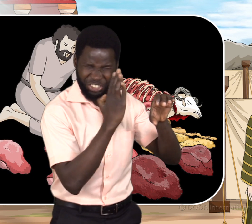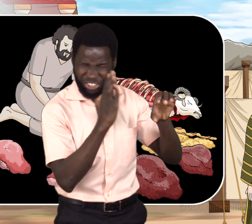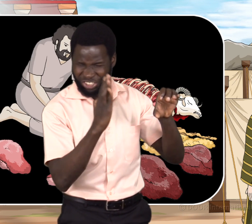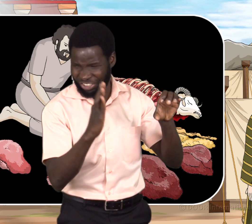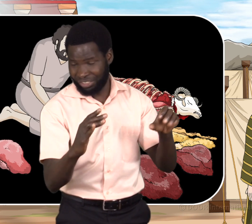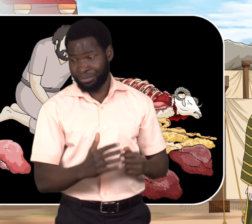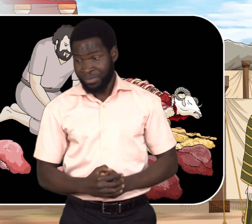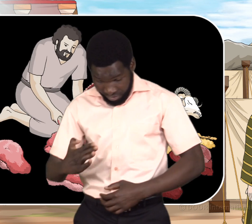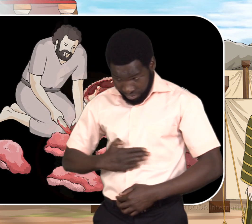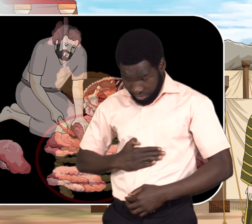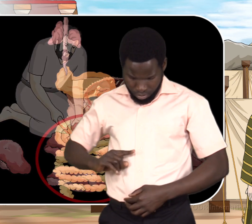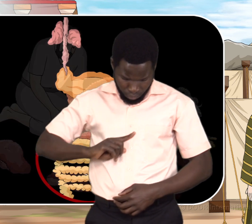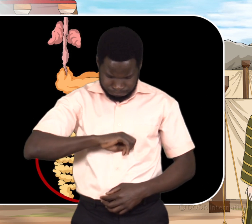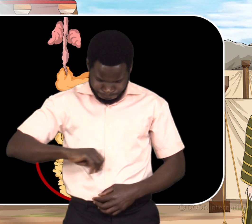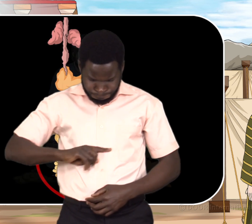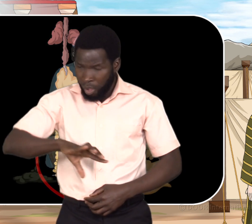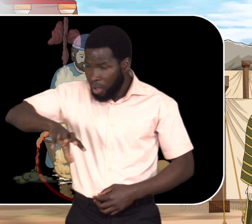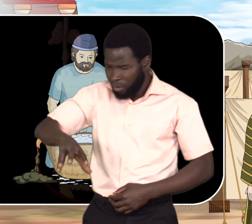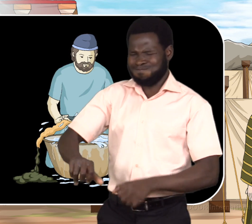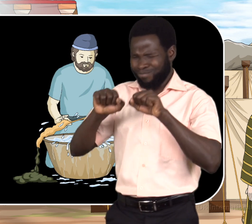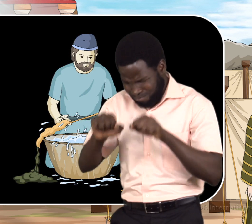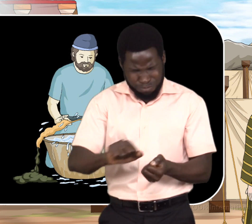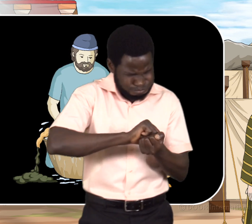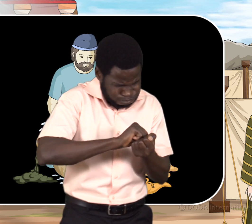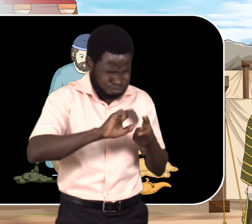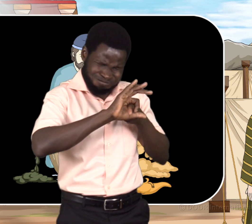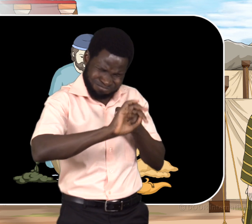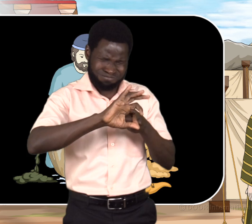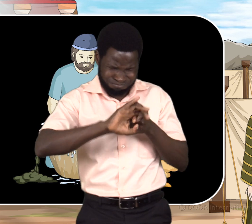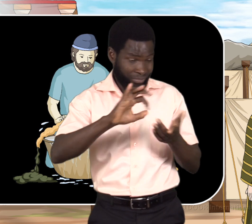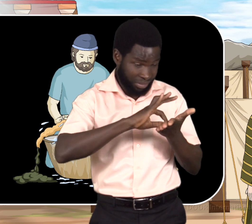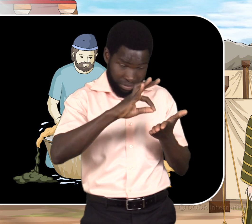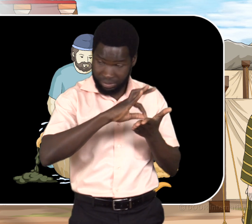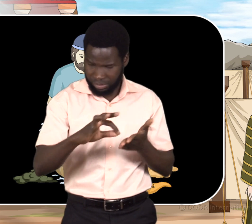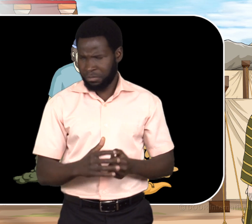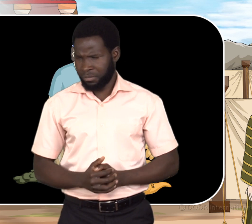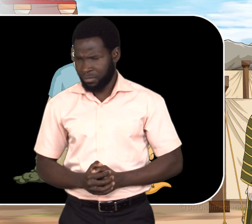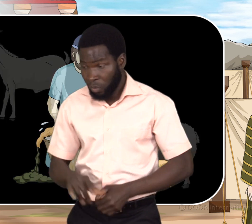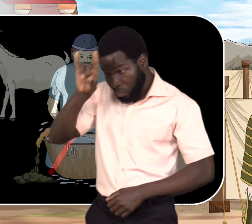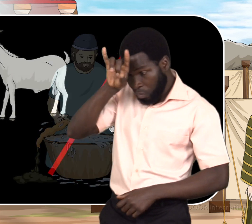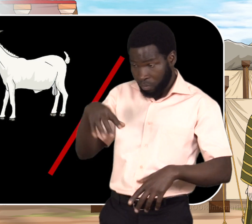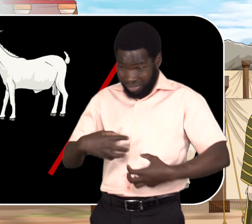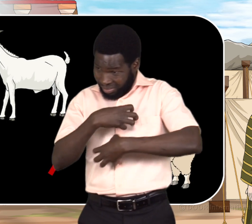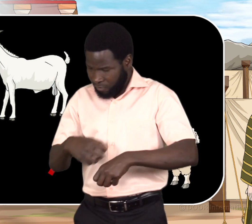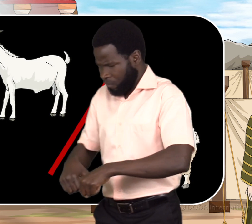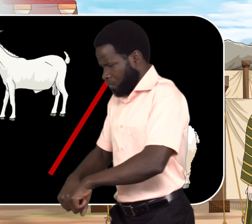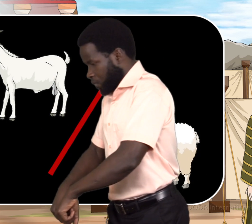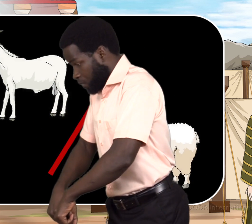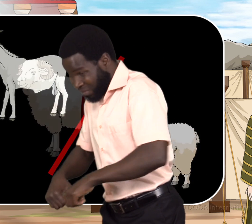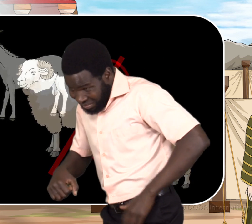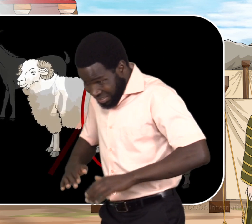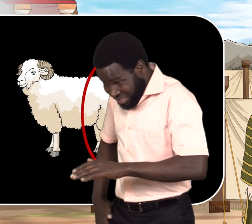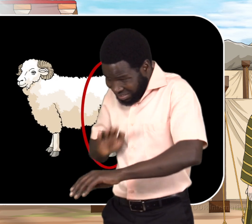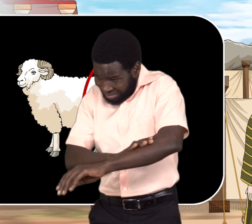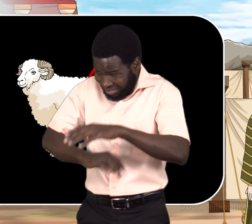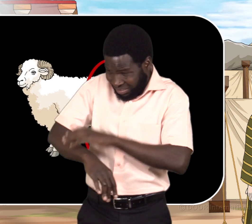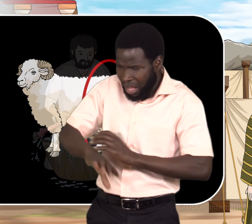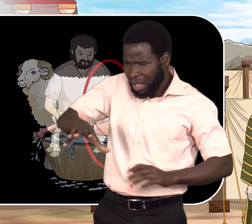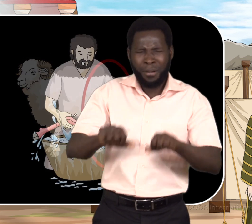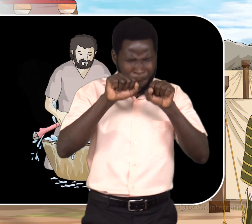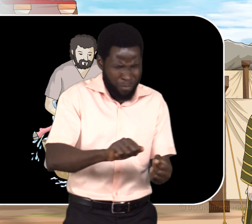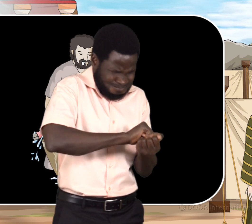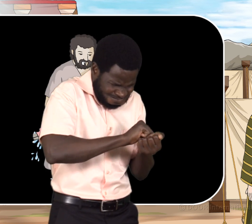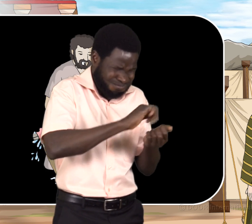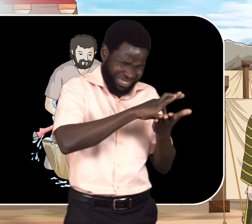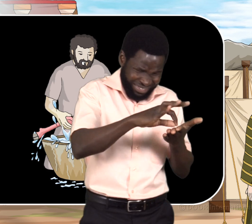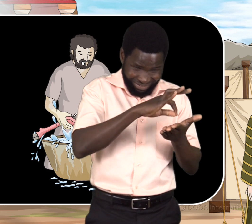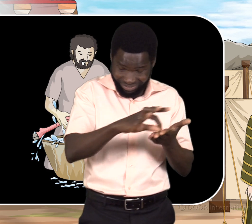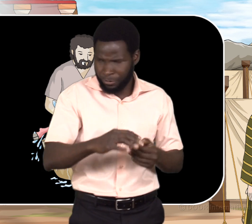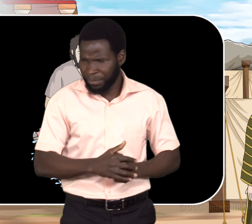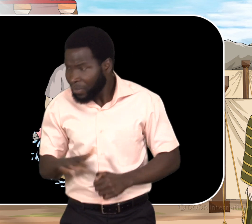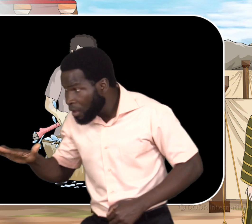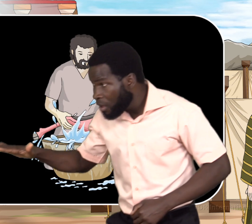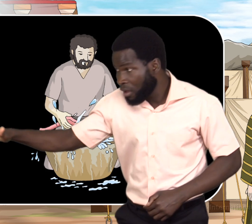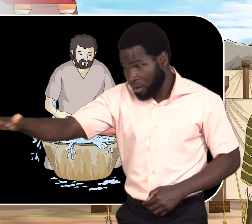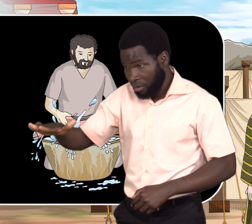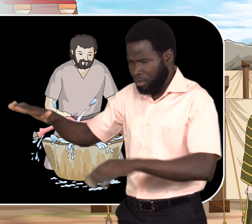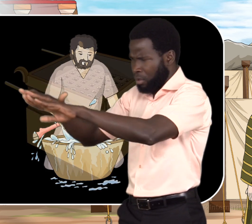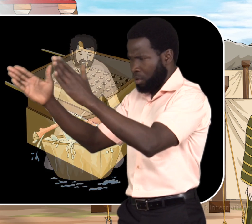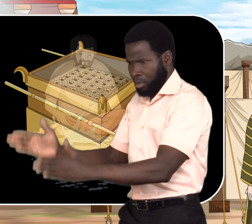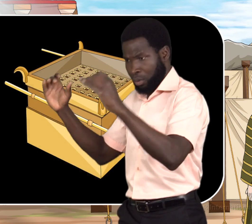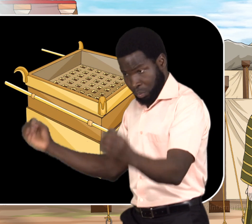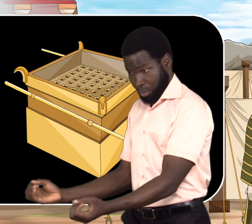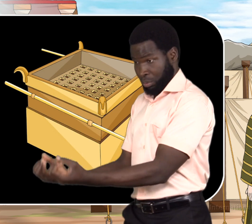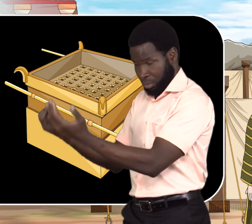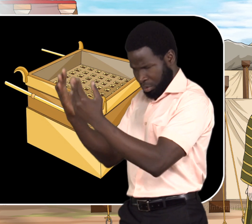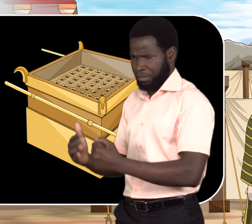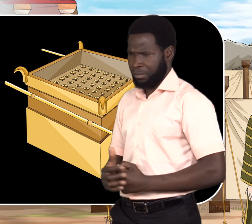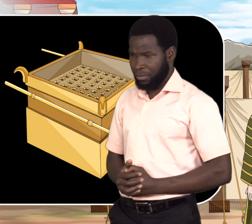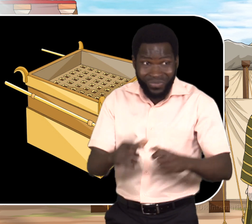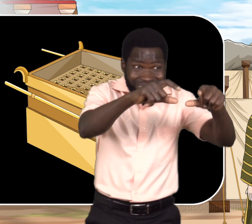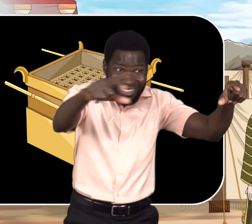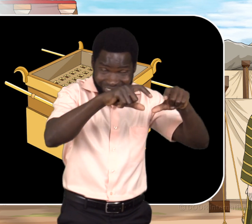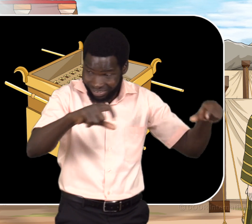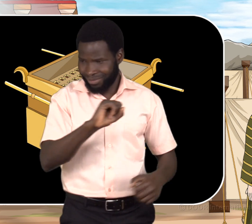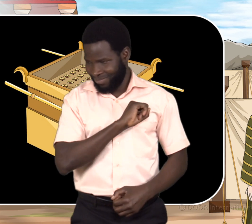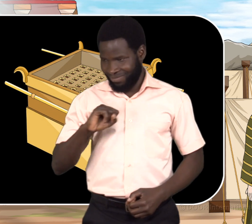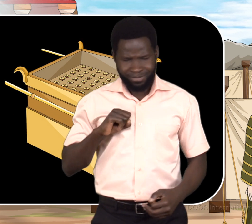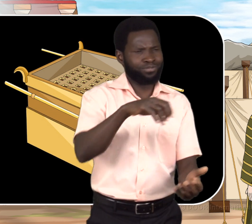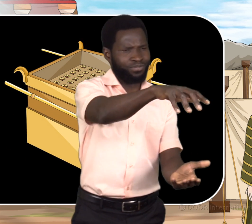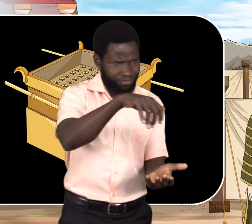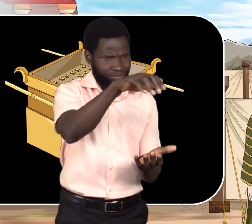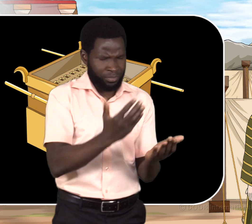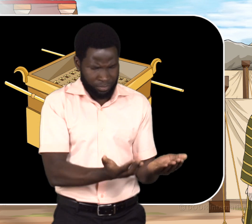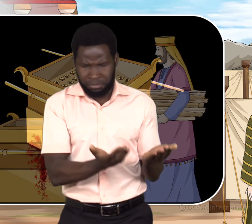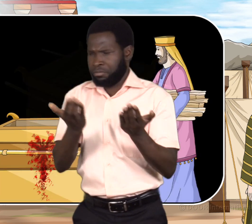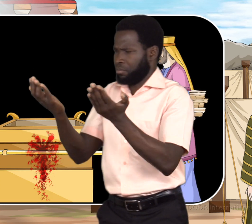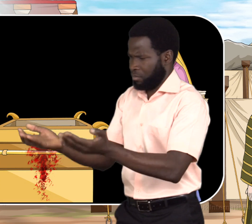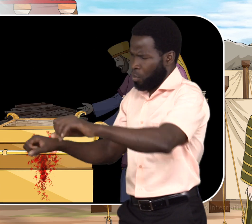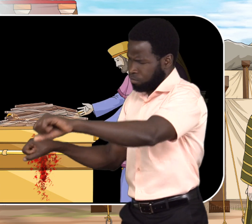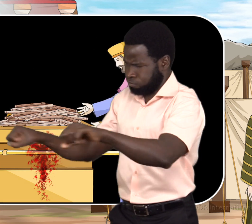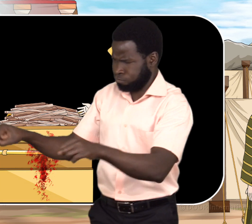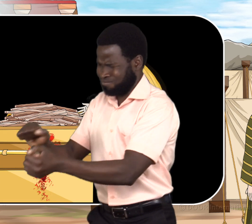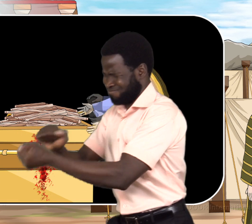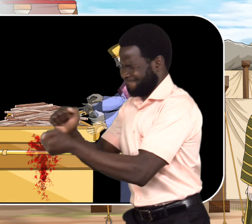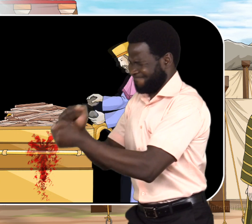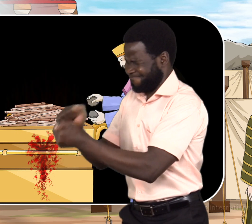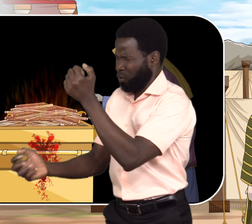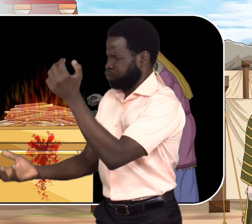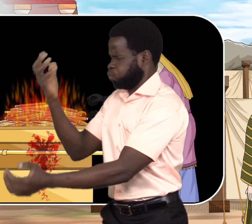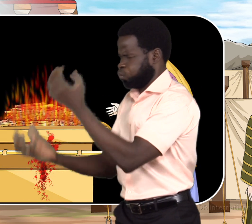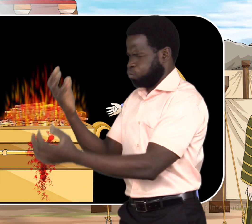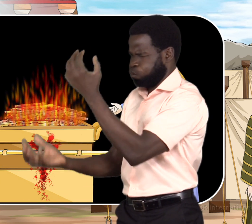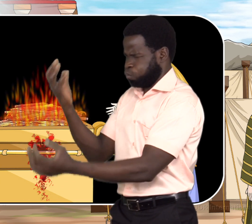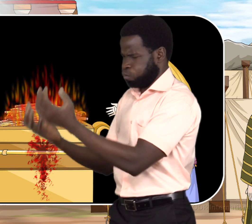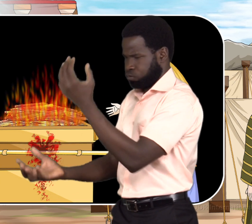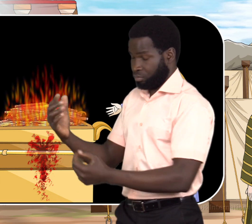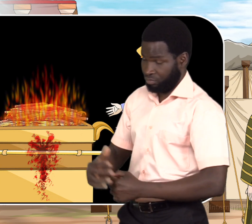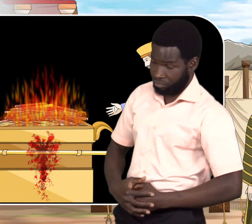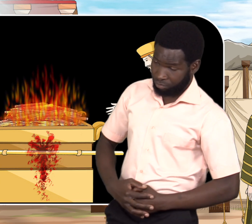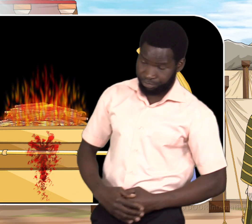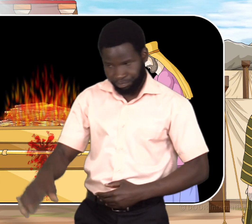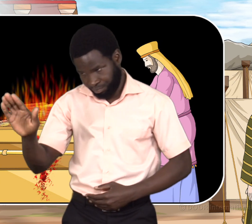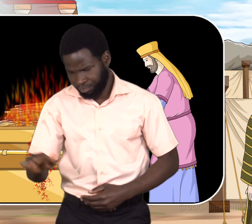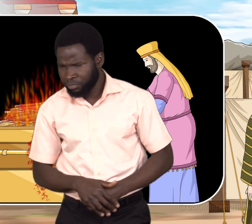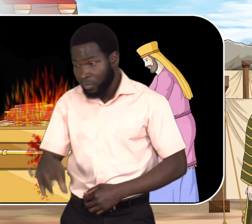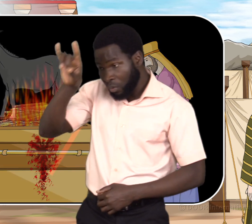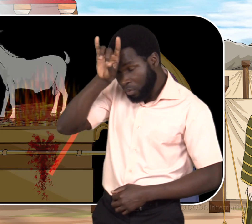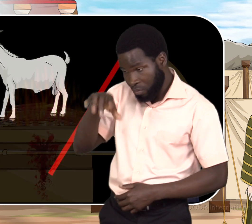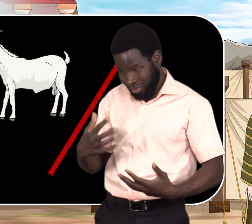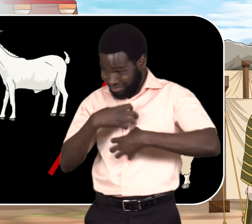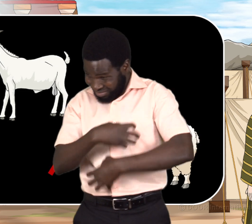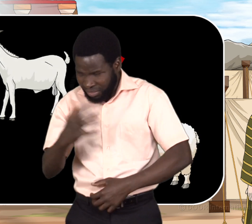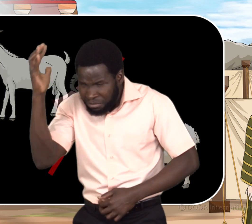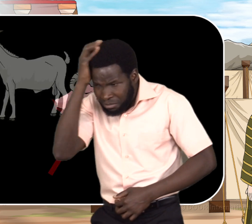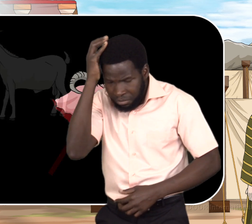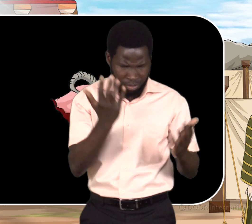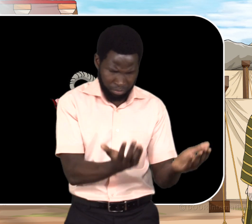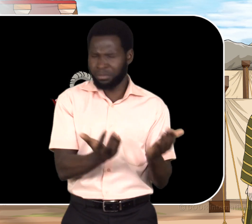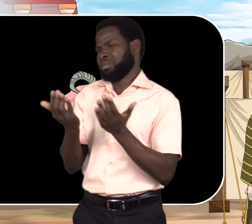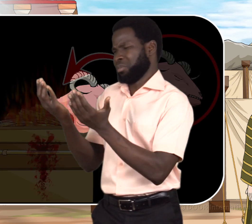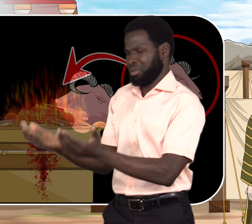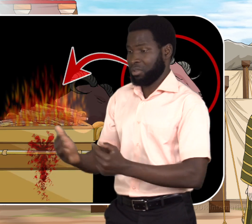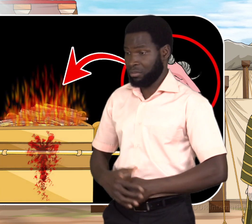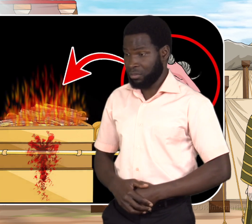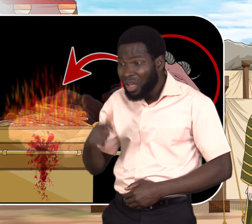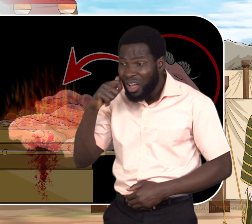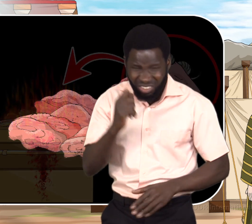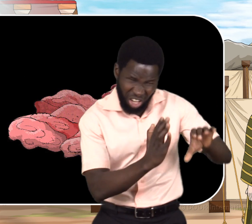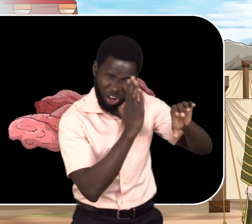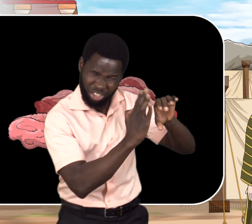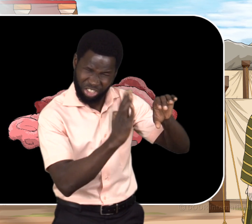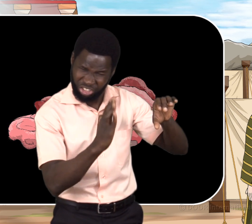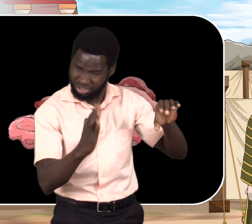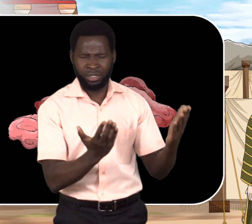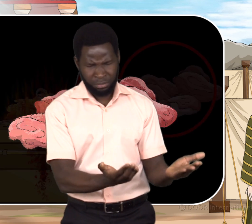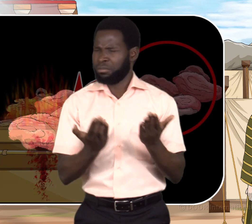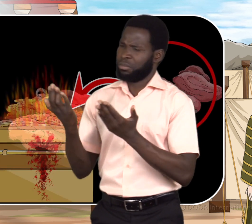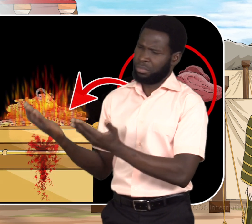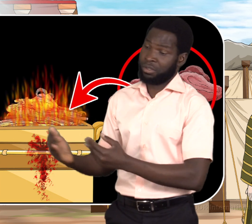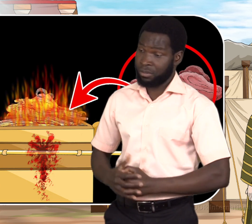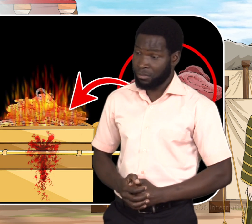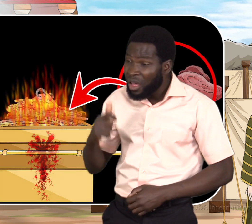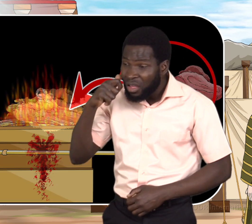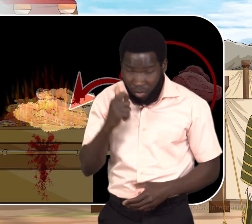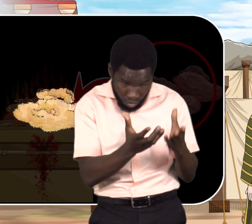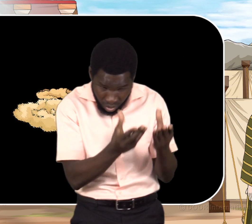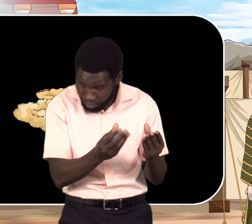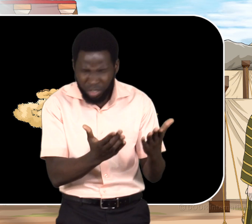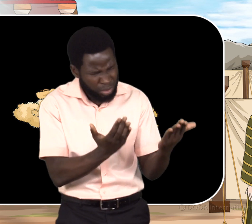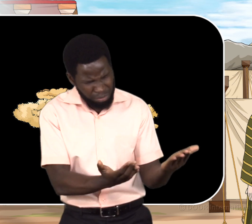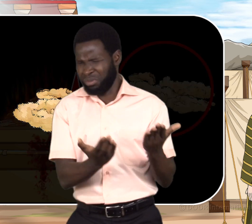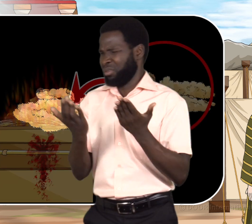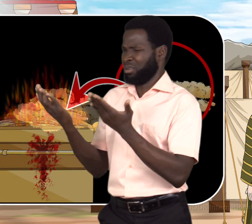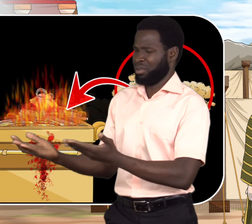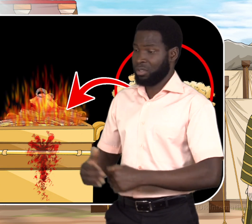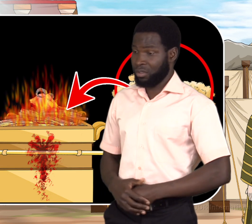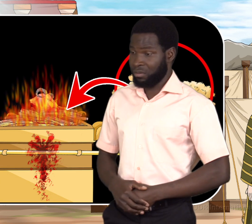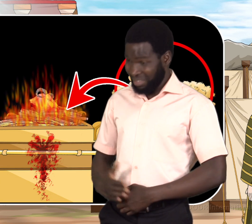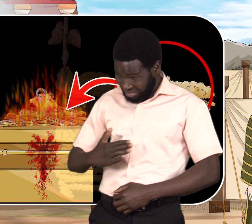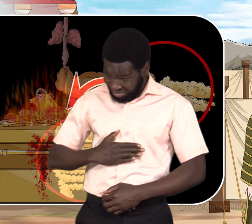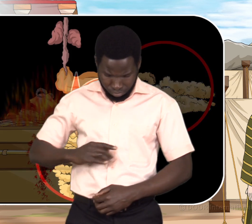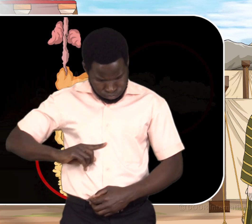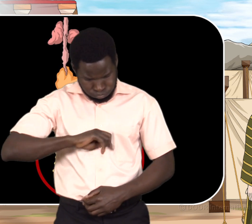The entrails and legs must be washed with water, and the priest shall bring all of it and burn it on the altar;